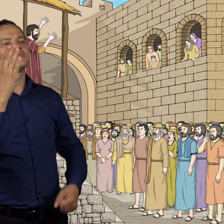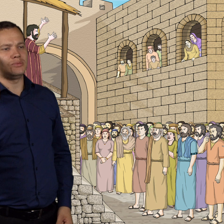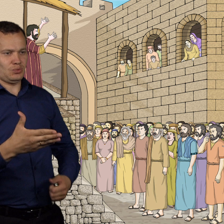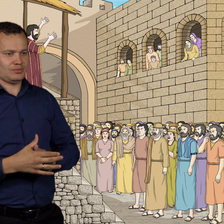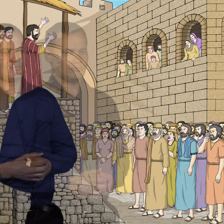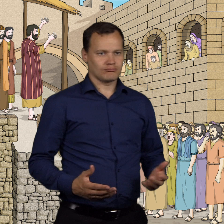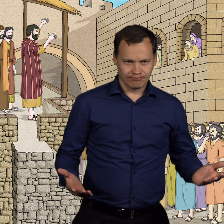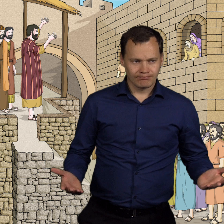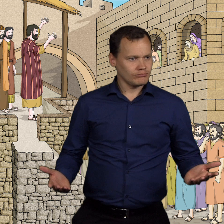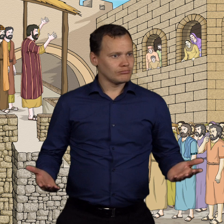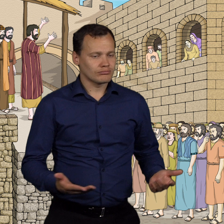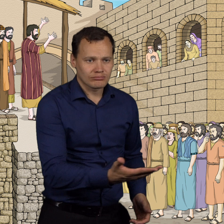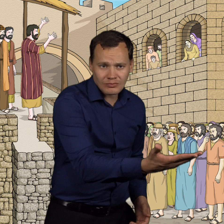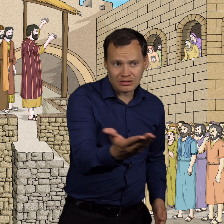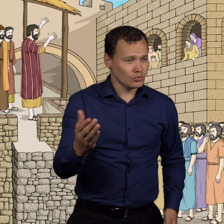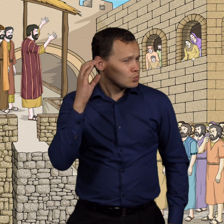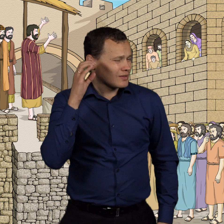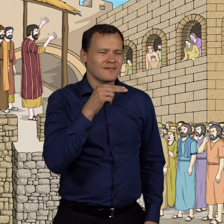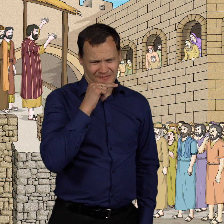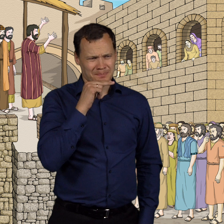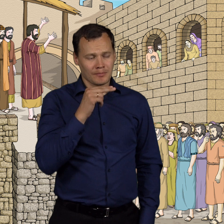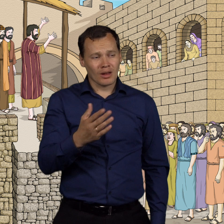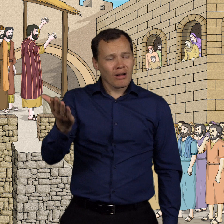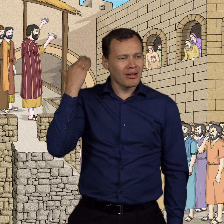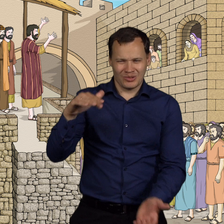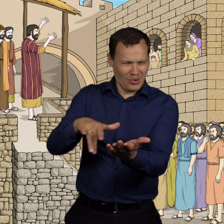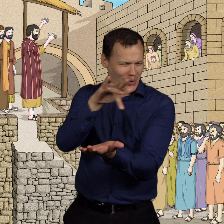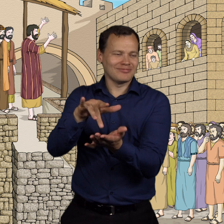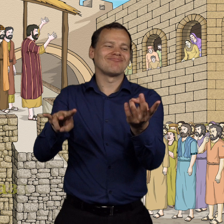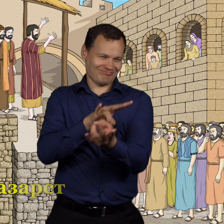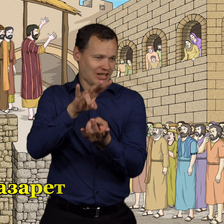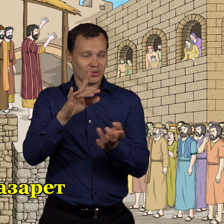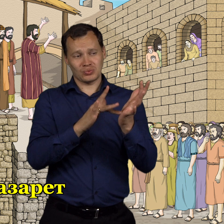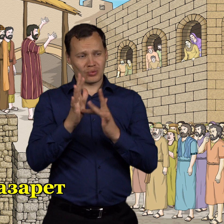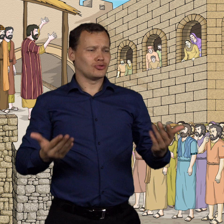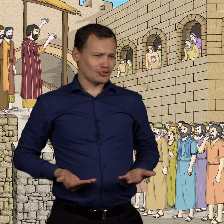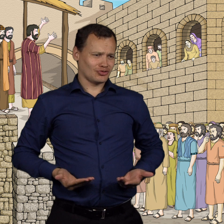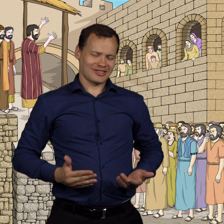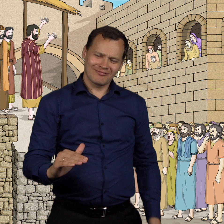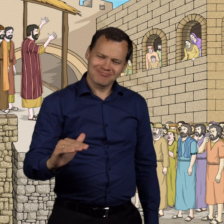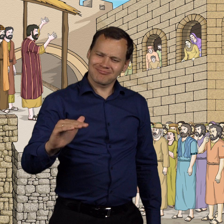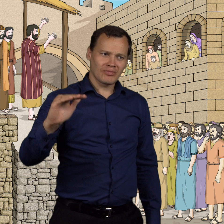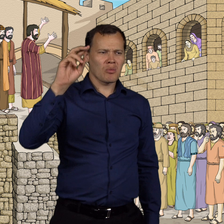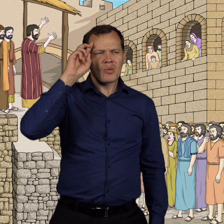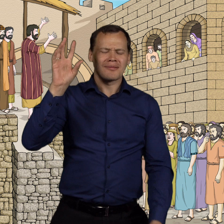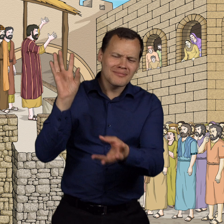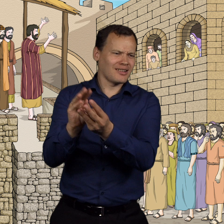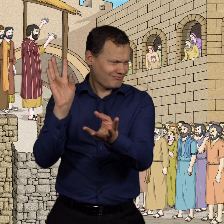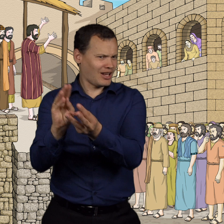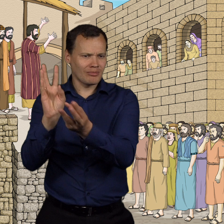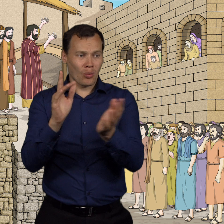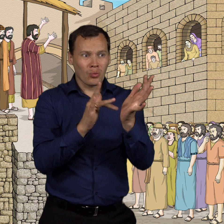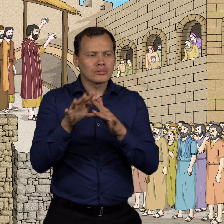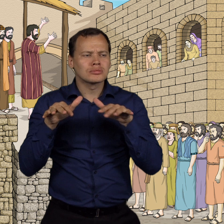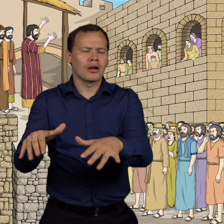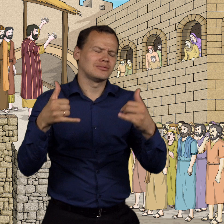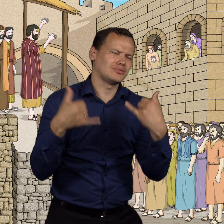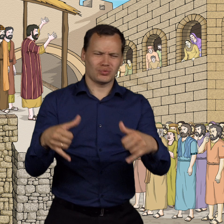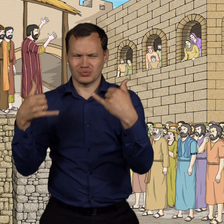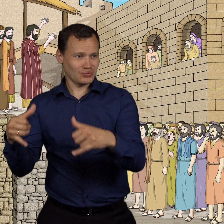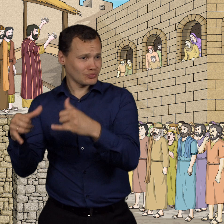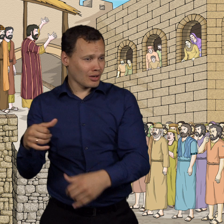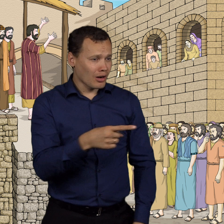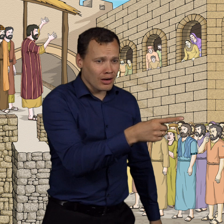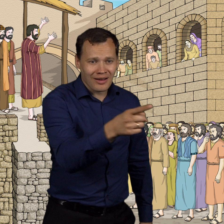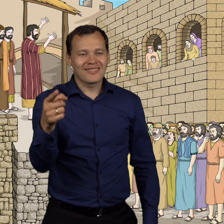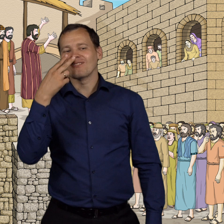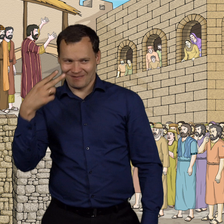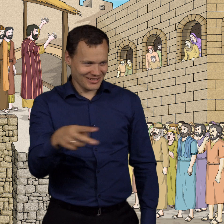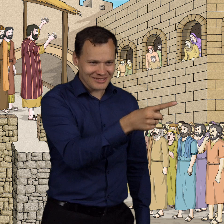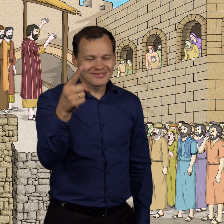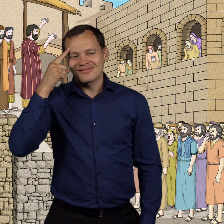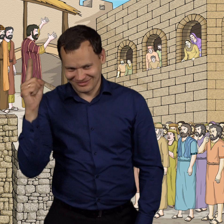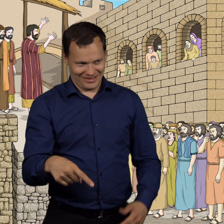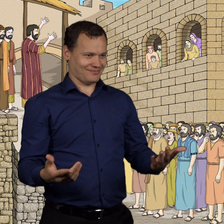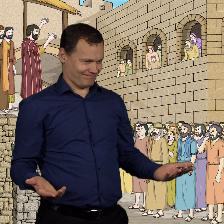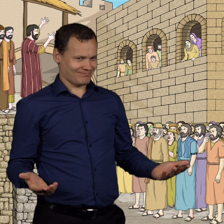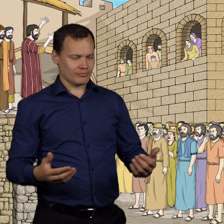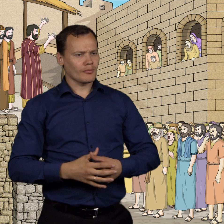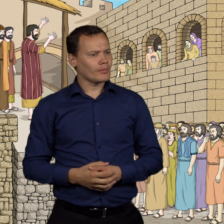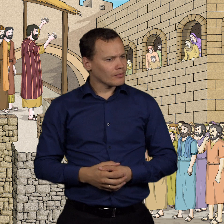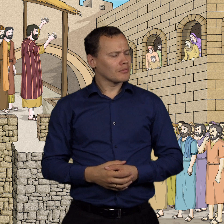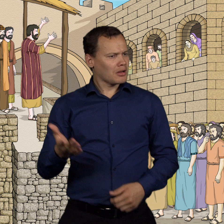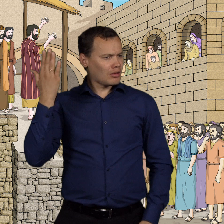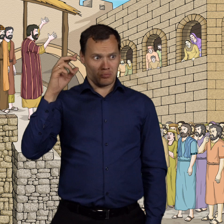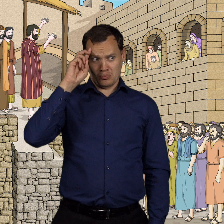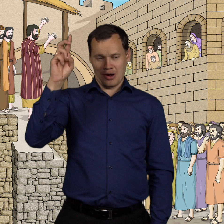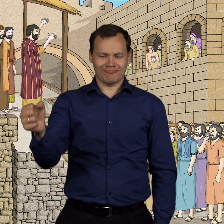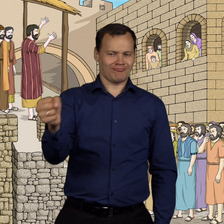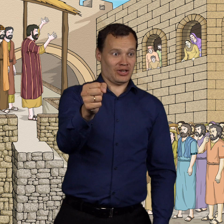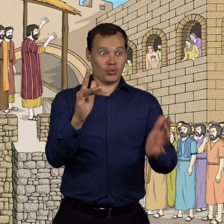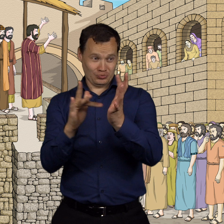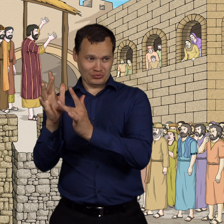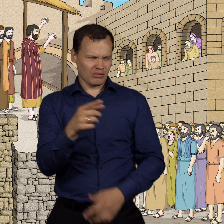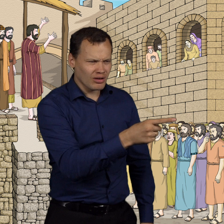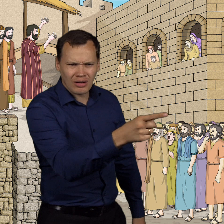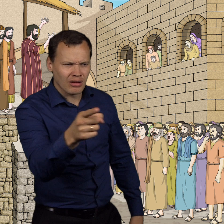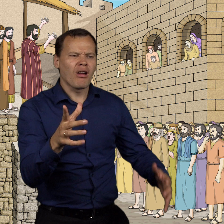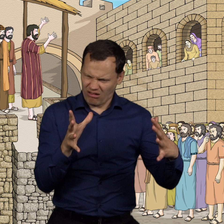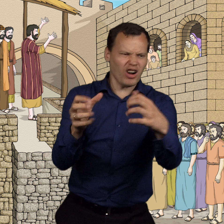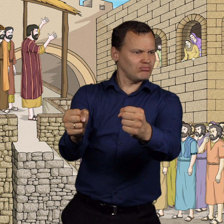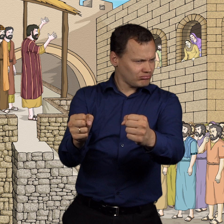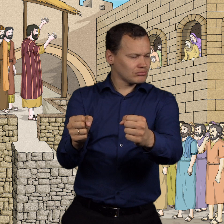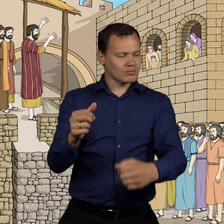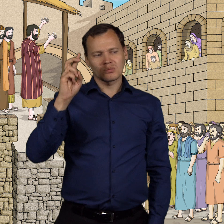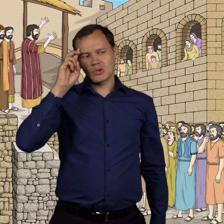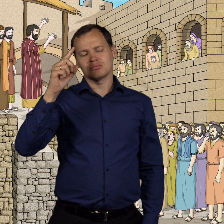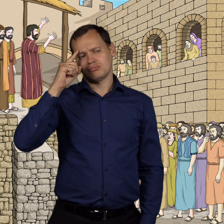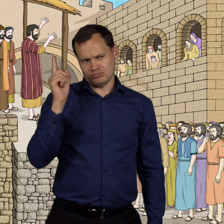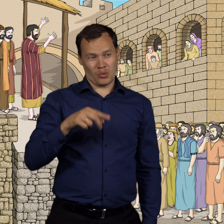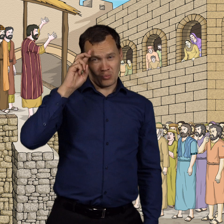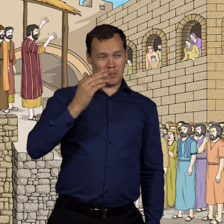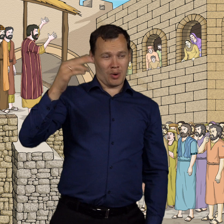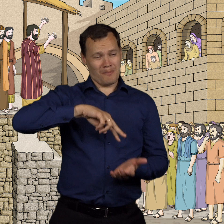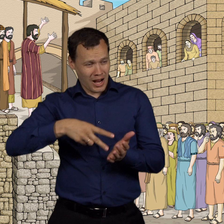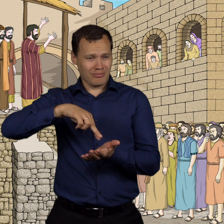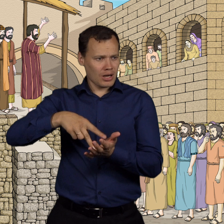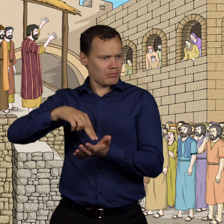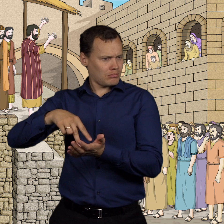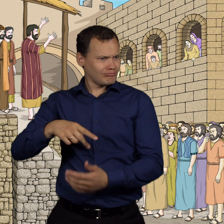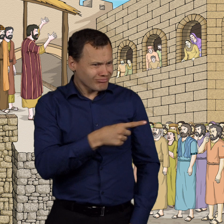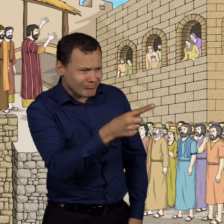Men of Israel, listen to this message: Jesus of Nazareth was a man certified by God to you by miracles, wonders, and signs, which God did among you through Him, as you yourselves know.